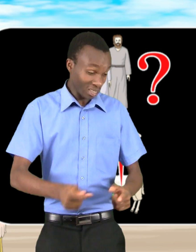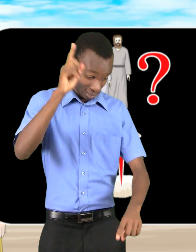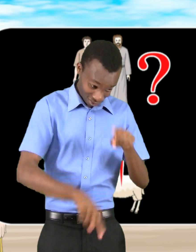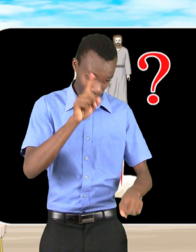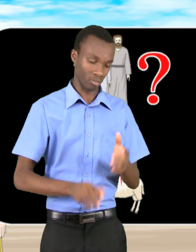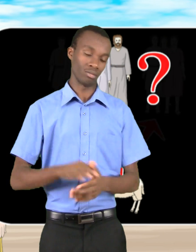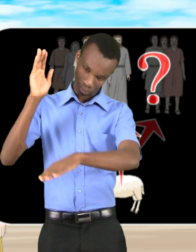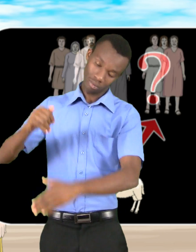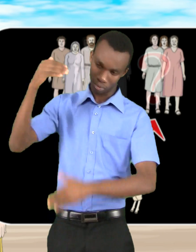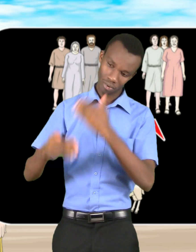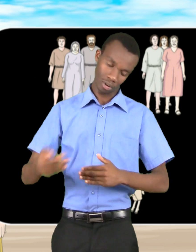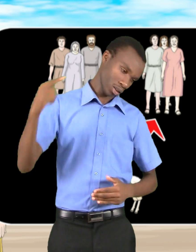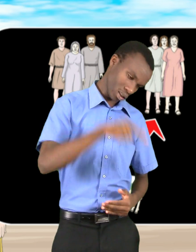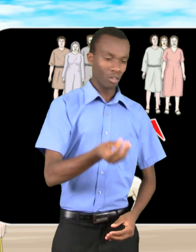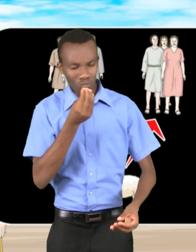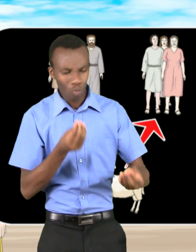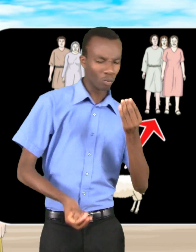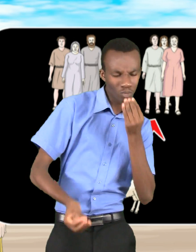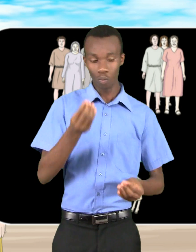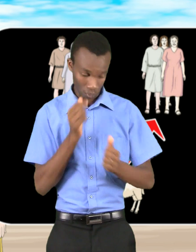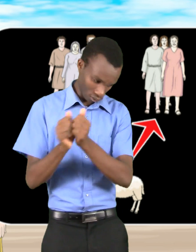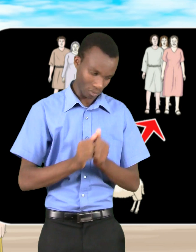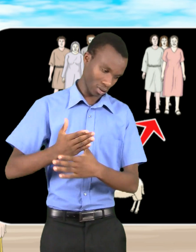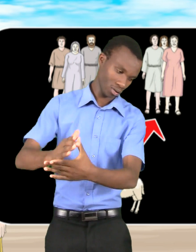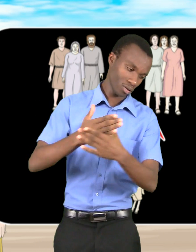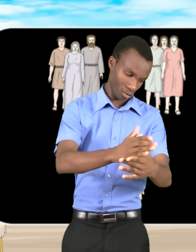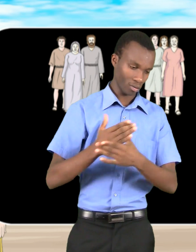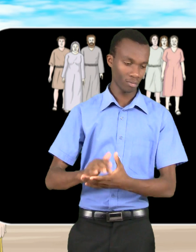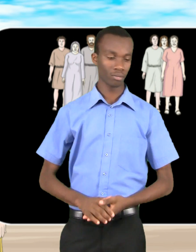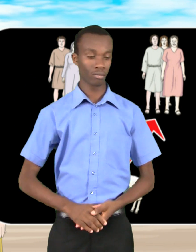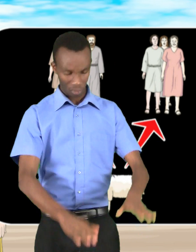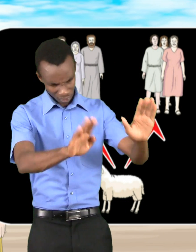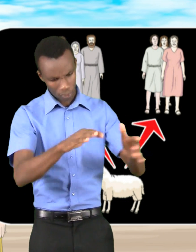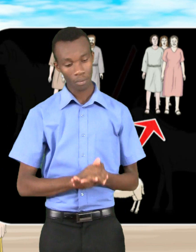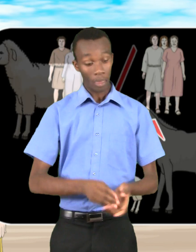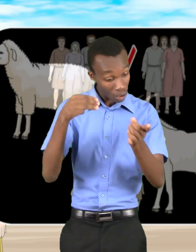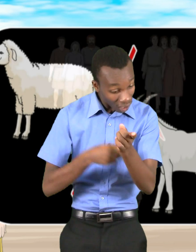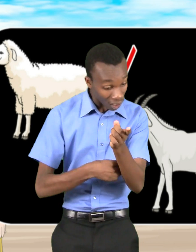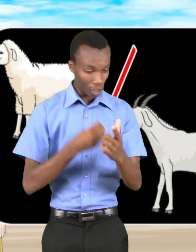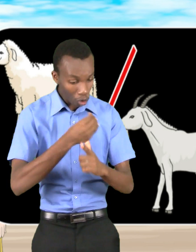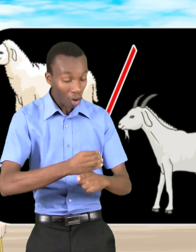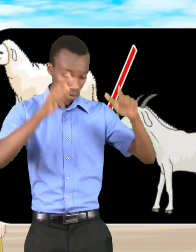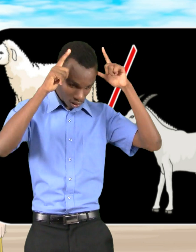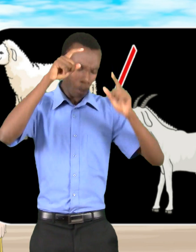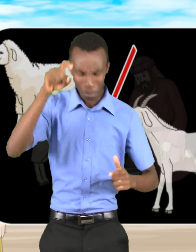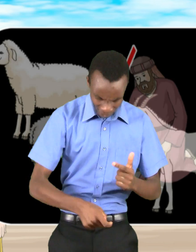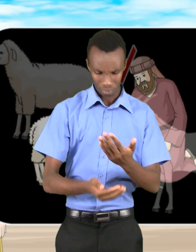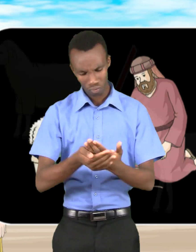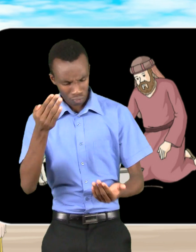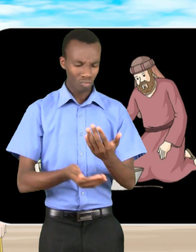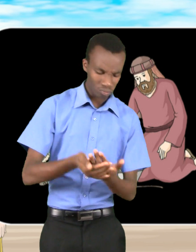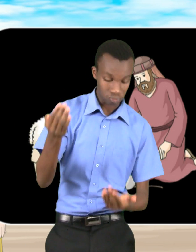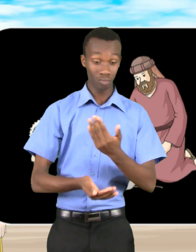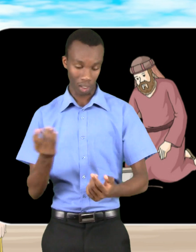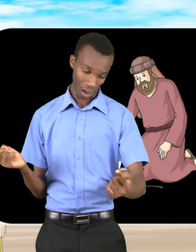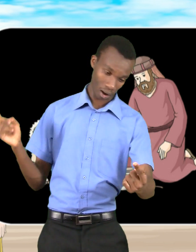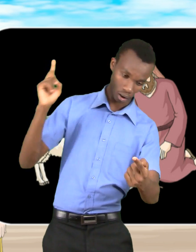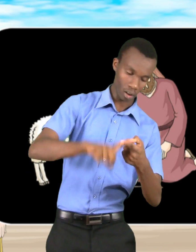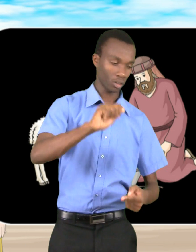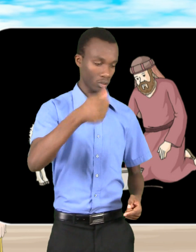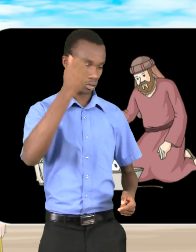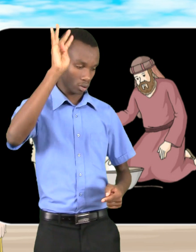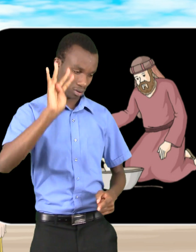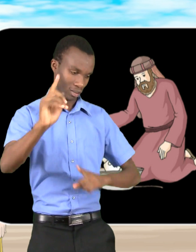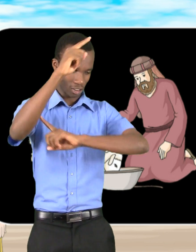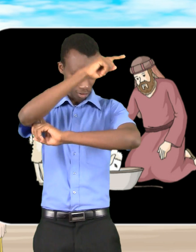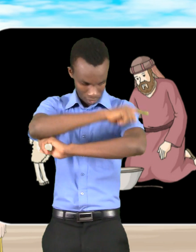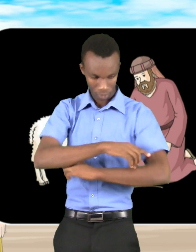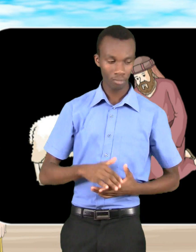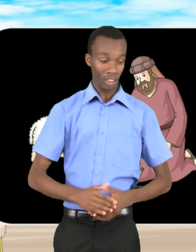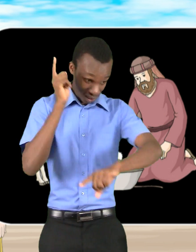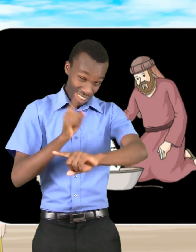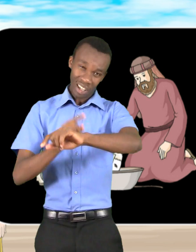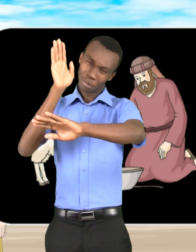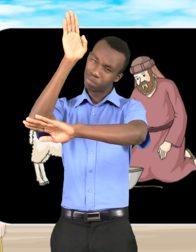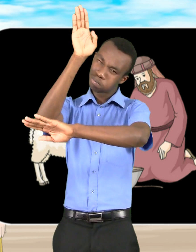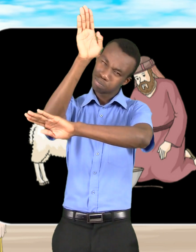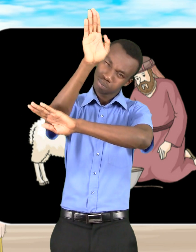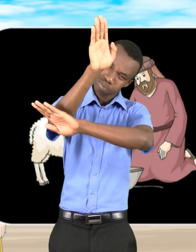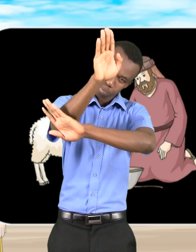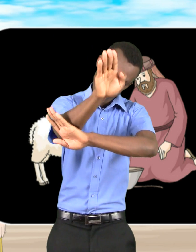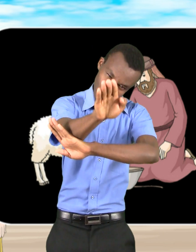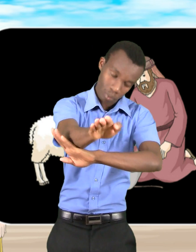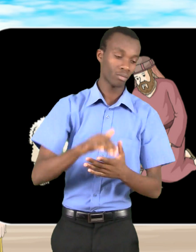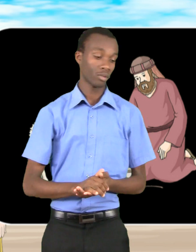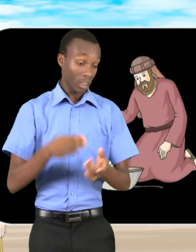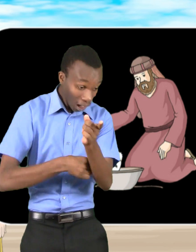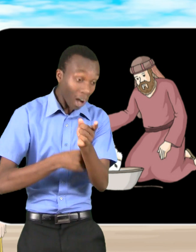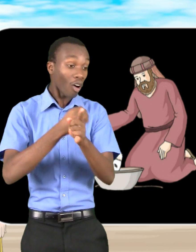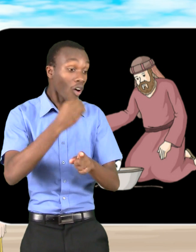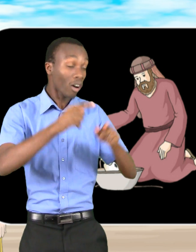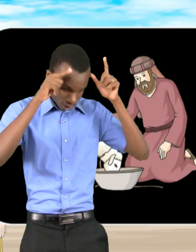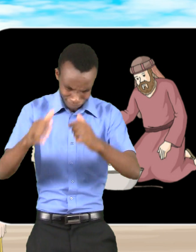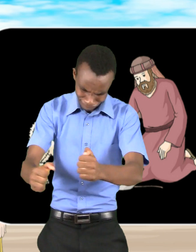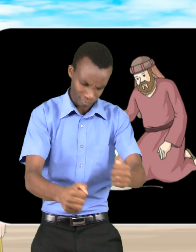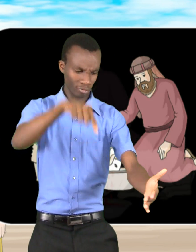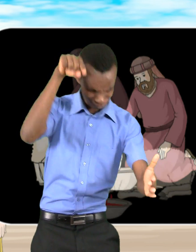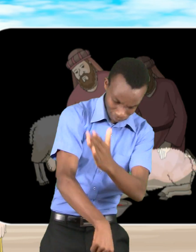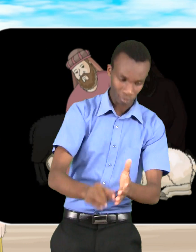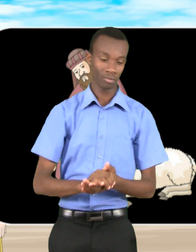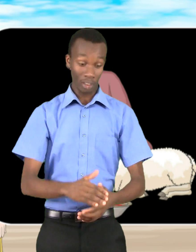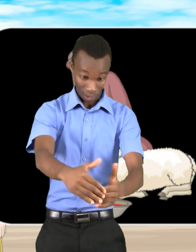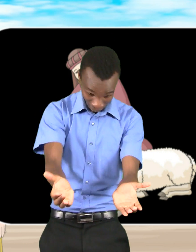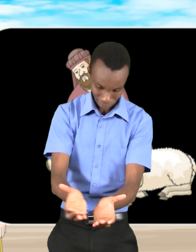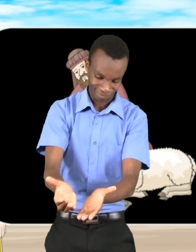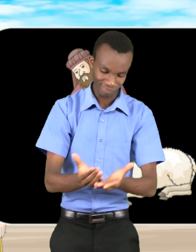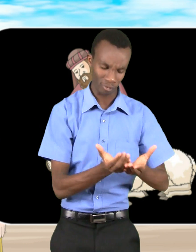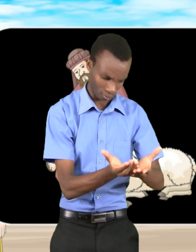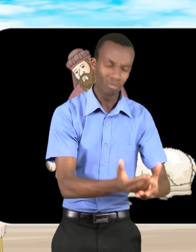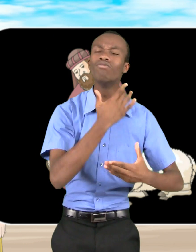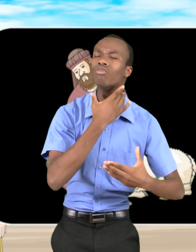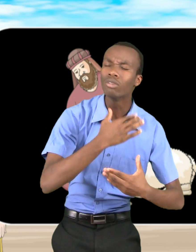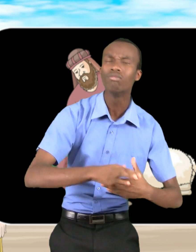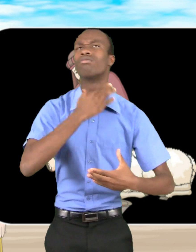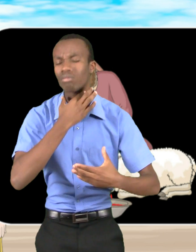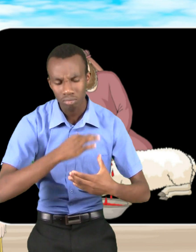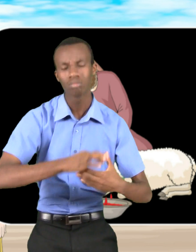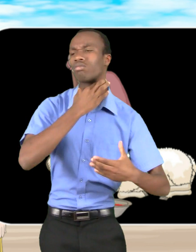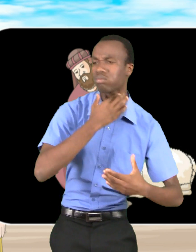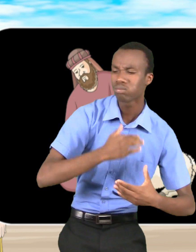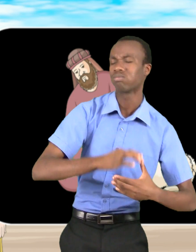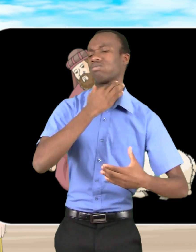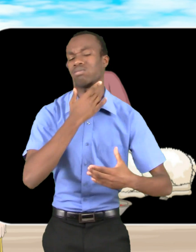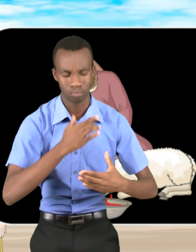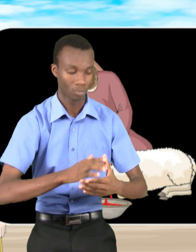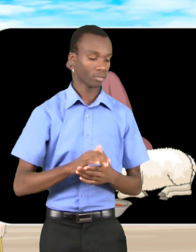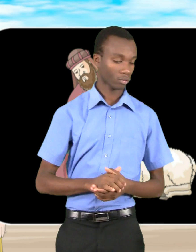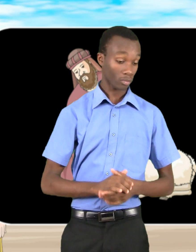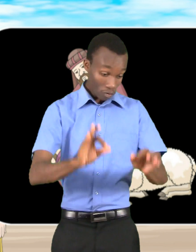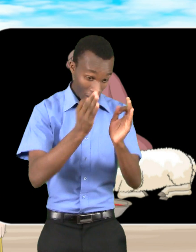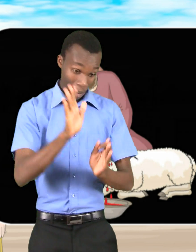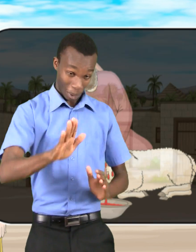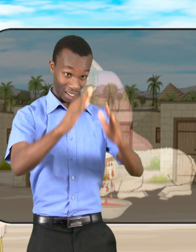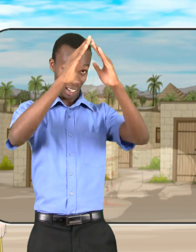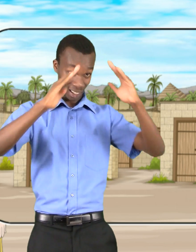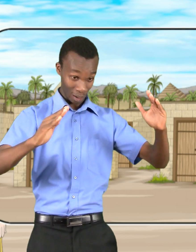You must keep it until the fourteenth day of the month, when the whole assembly of the congregation of Israel will slaughter the animals at twilight.